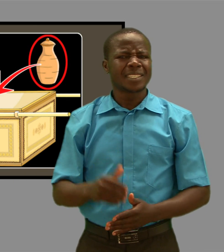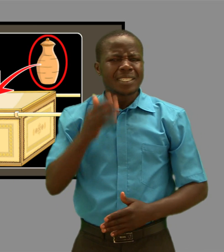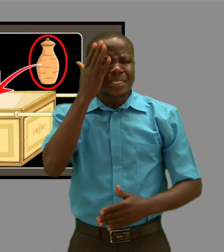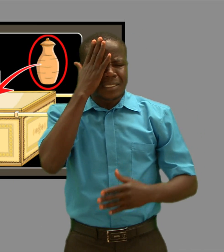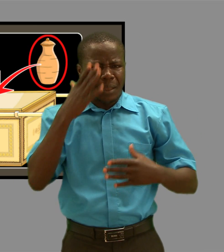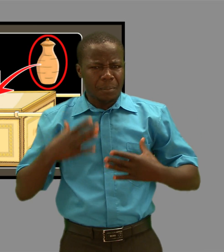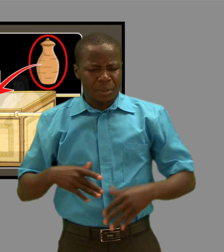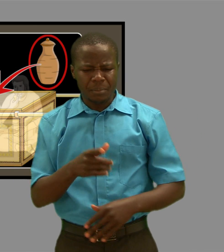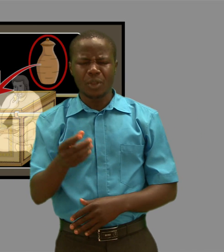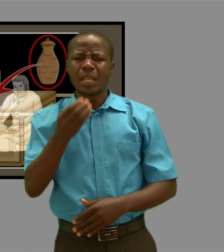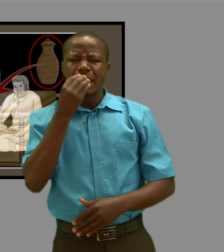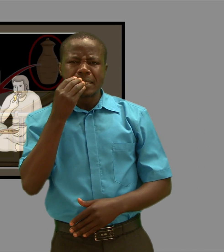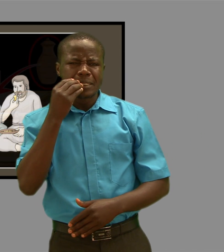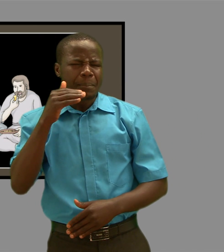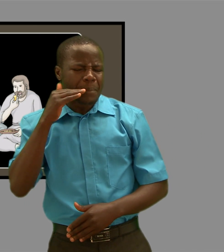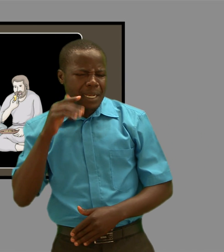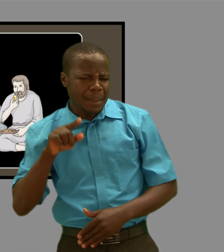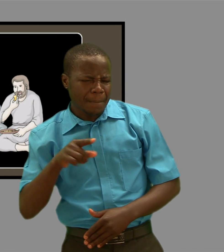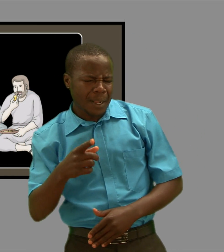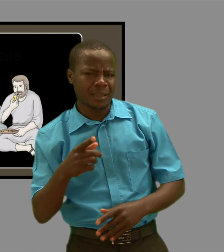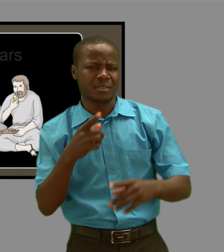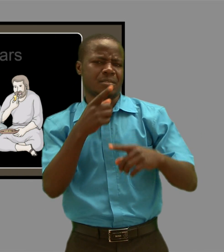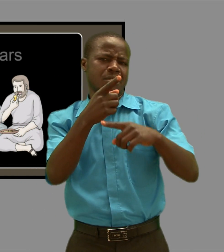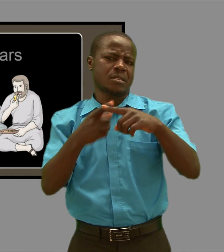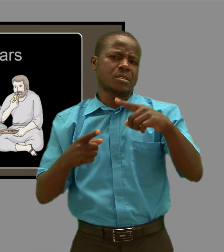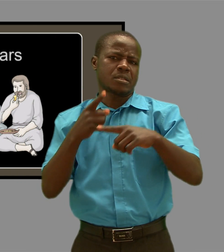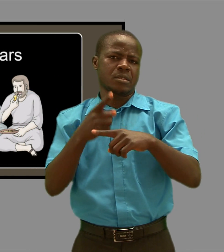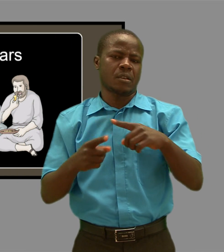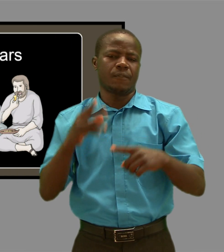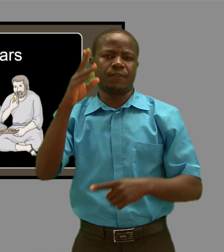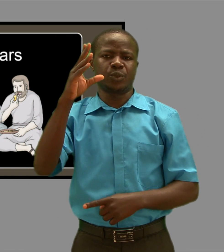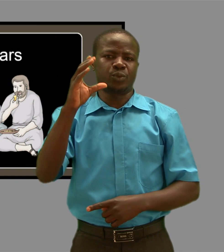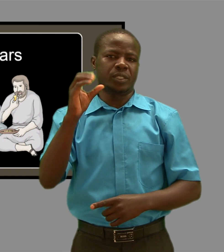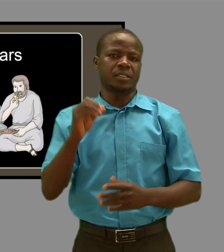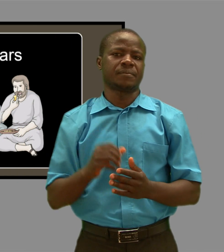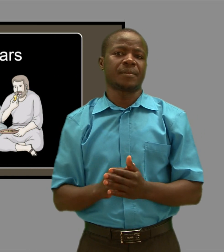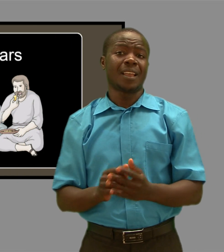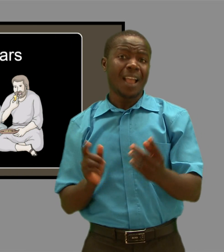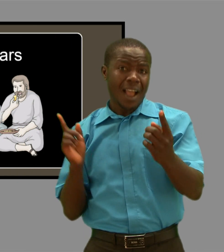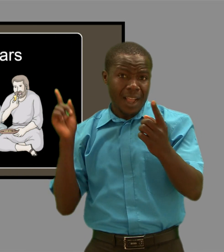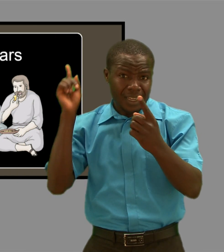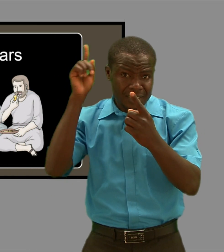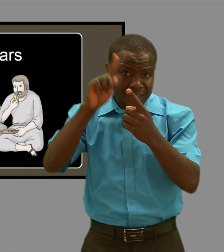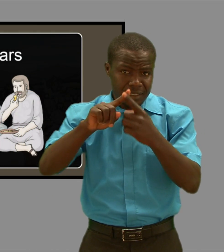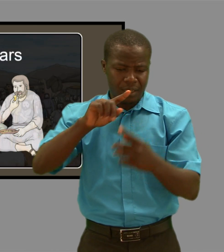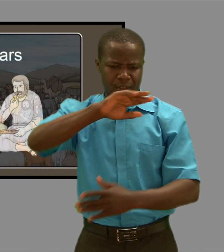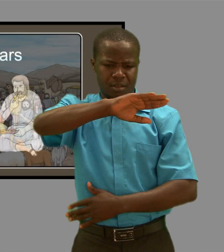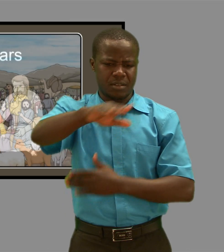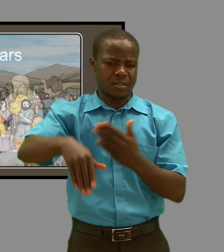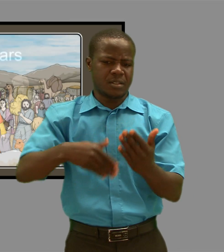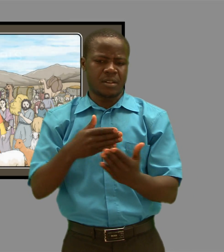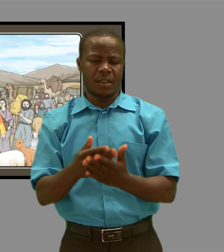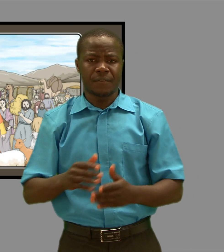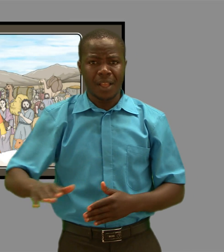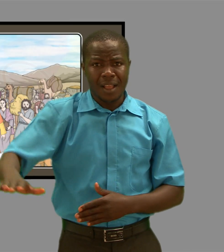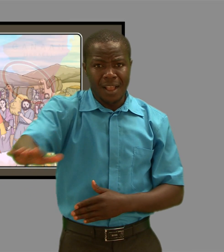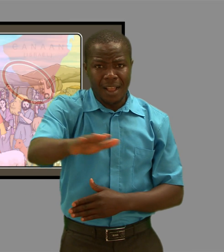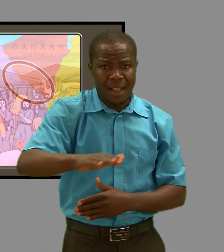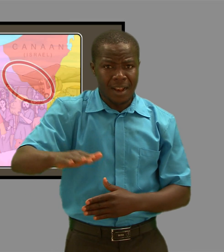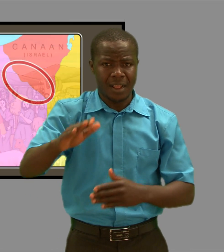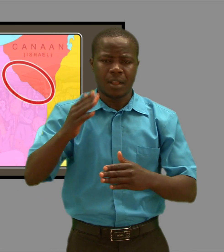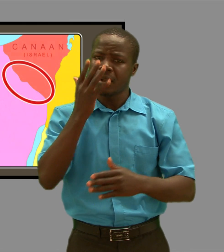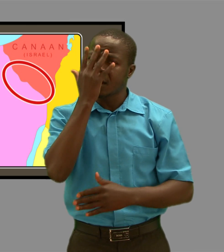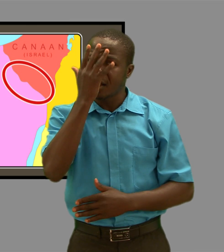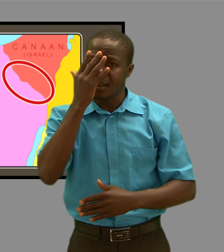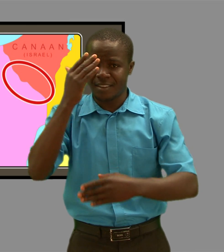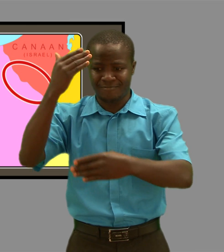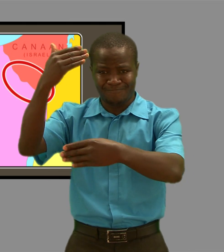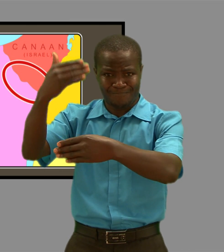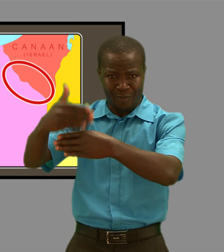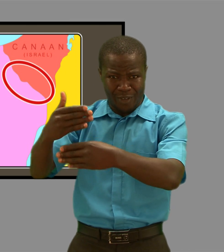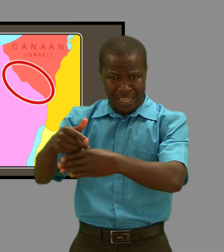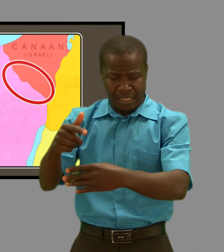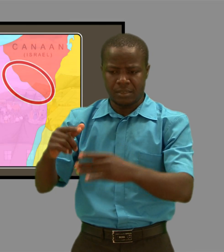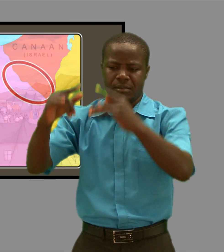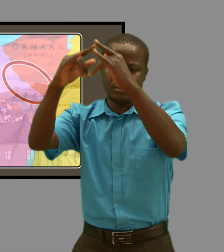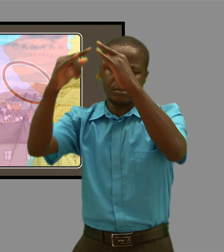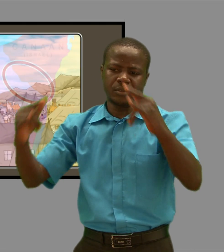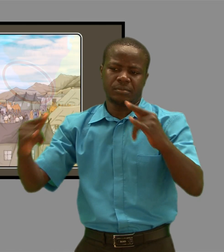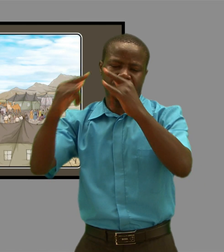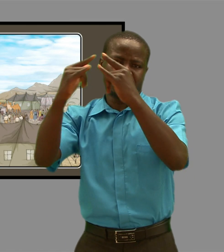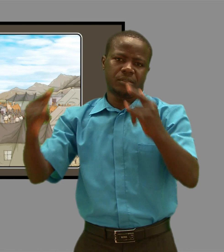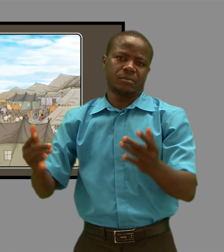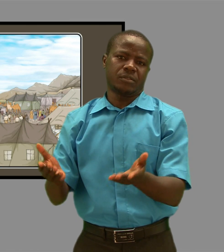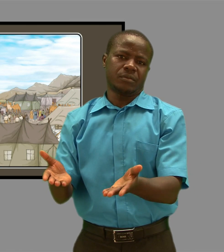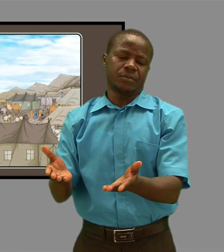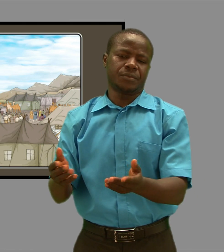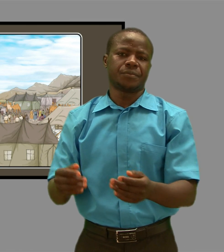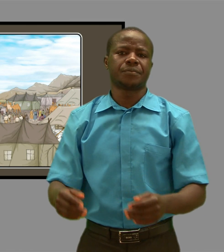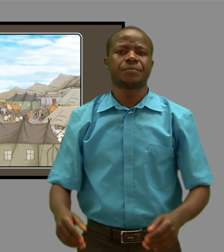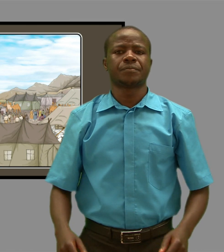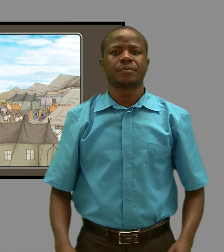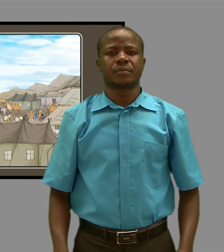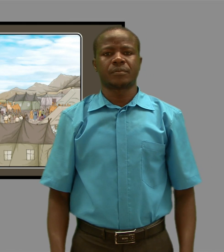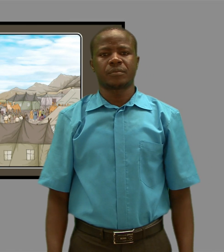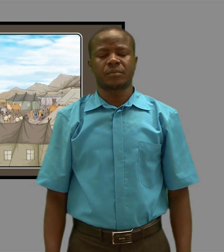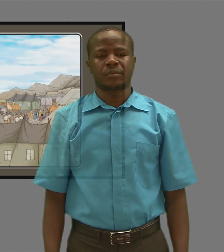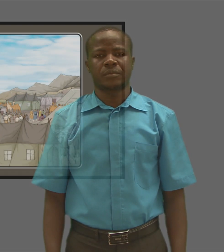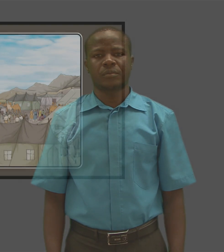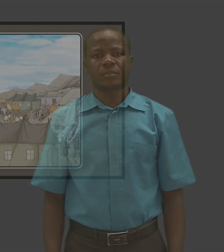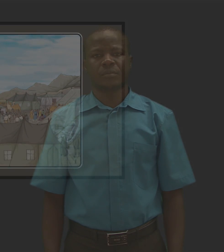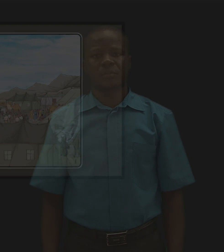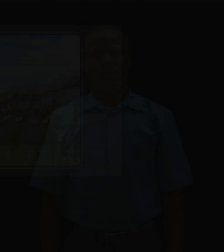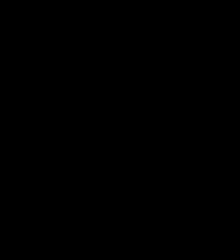The Israelites ate manna forty years, until they came to a land where they could settle; they ate manna until they reached the border of Canaan.